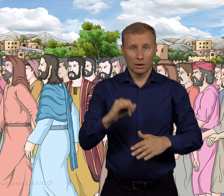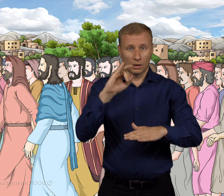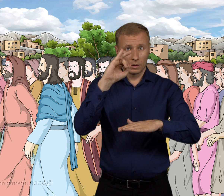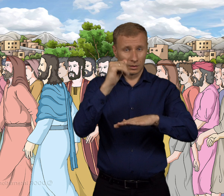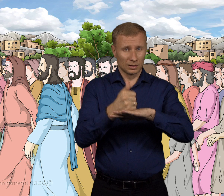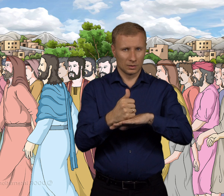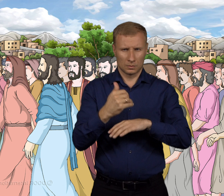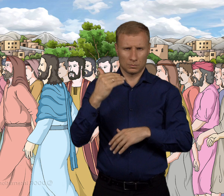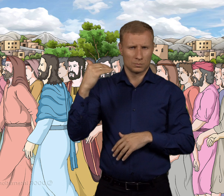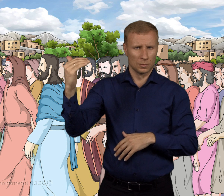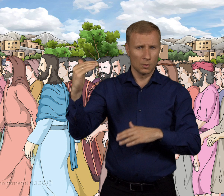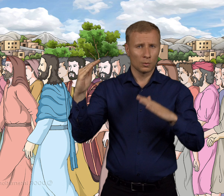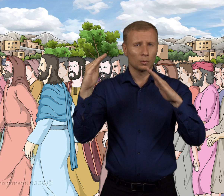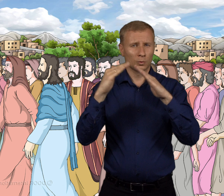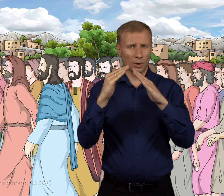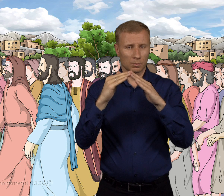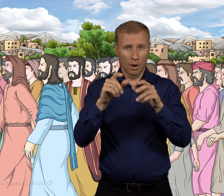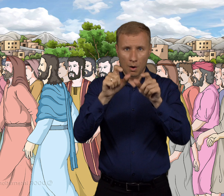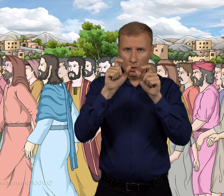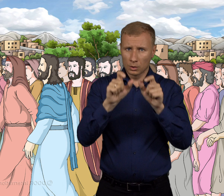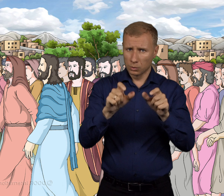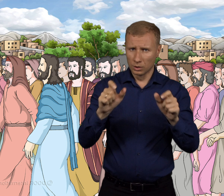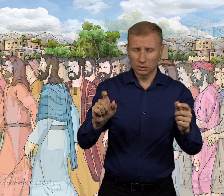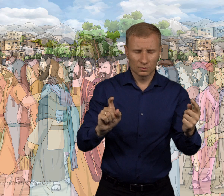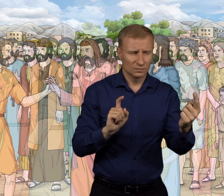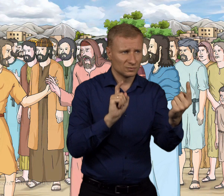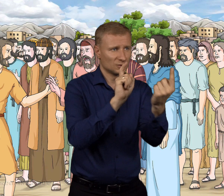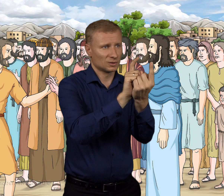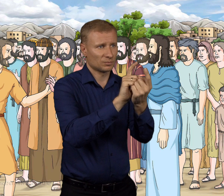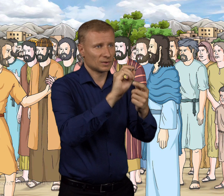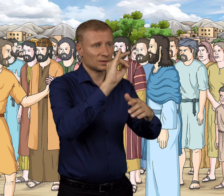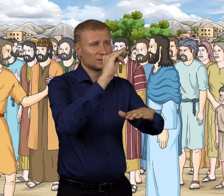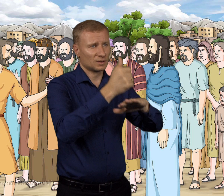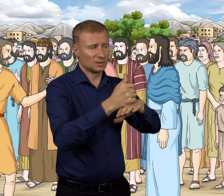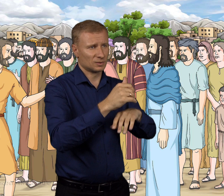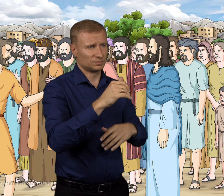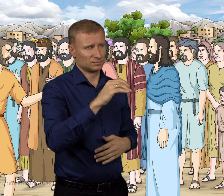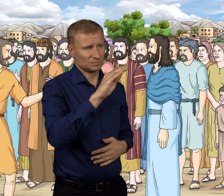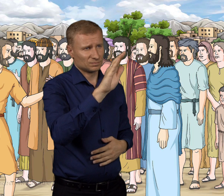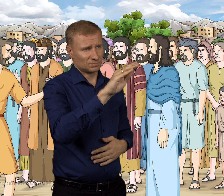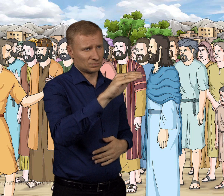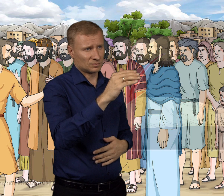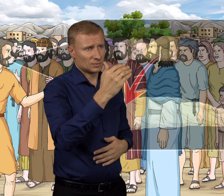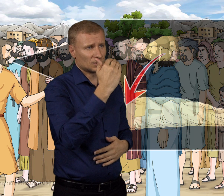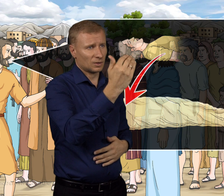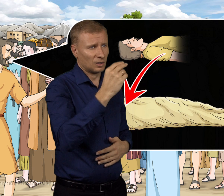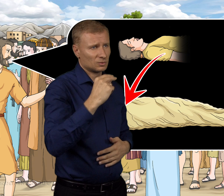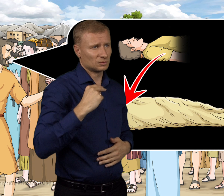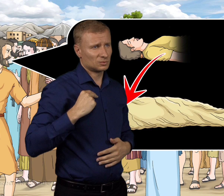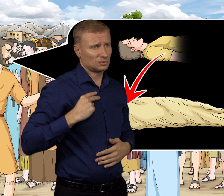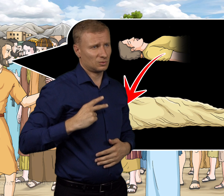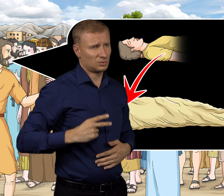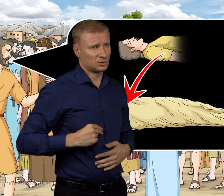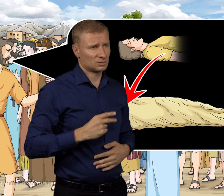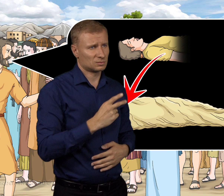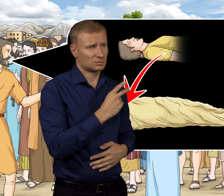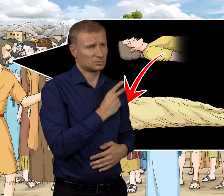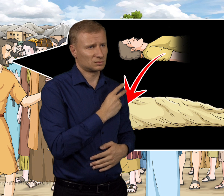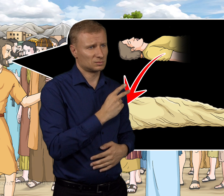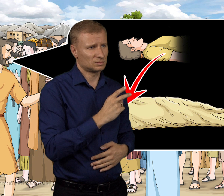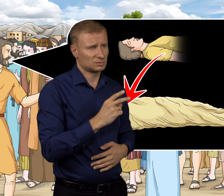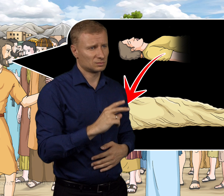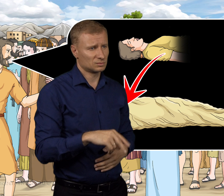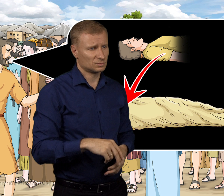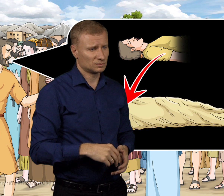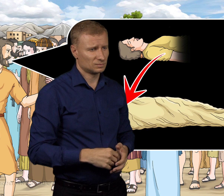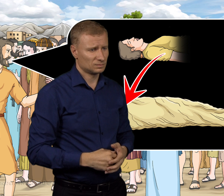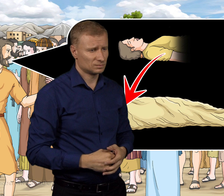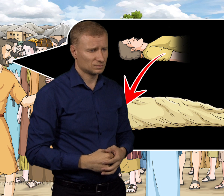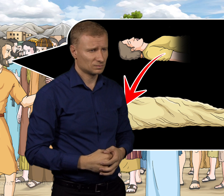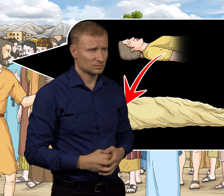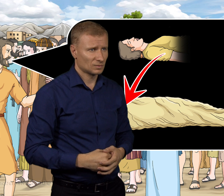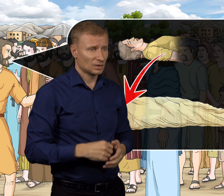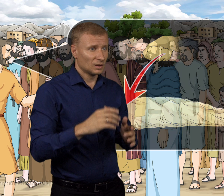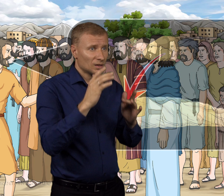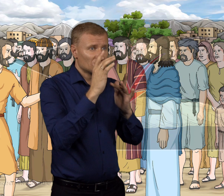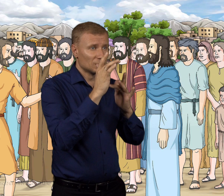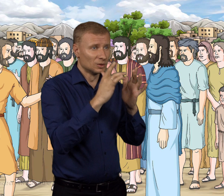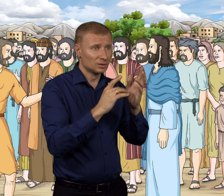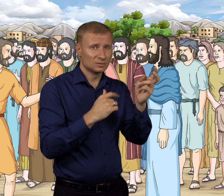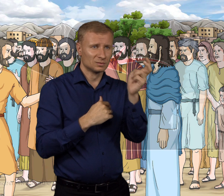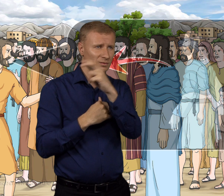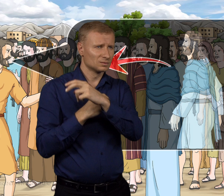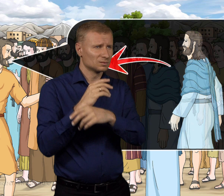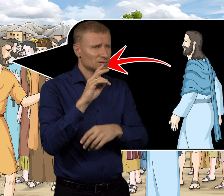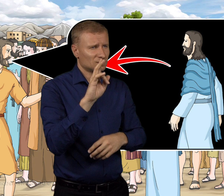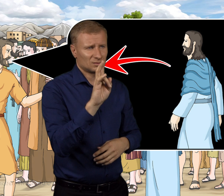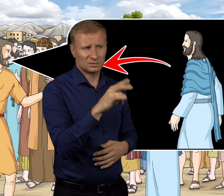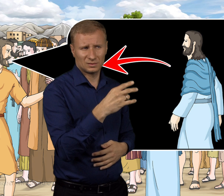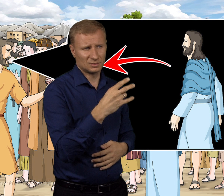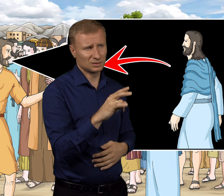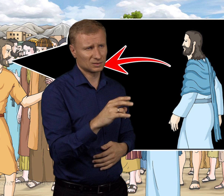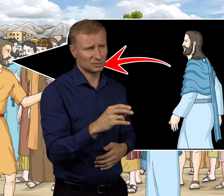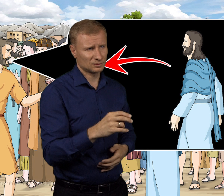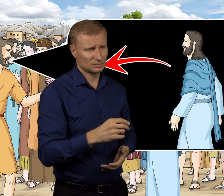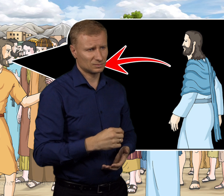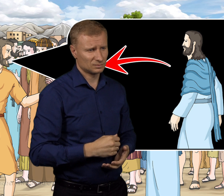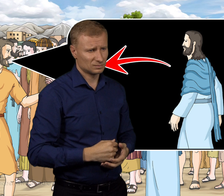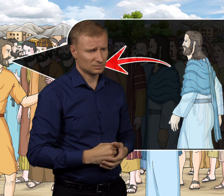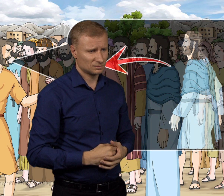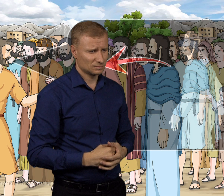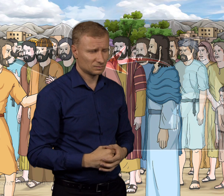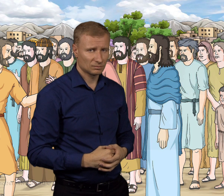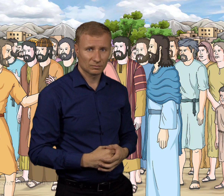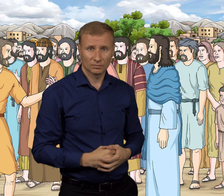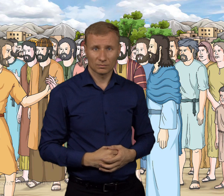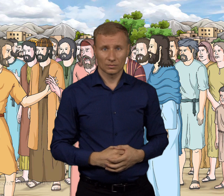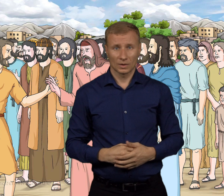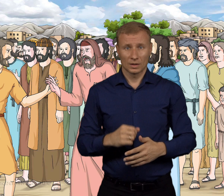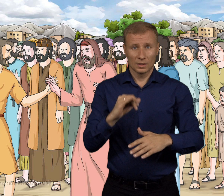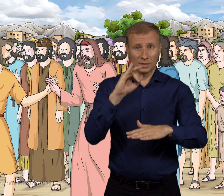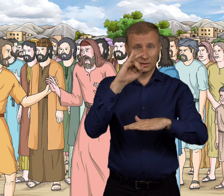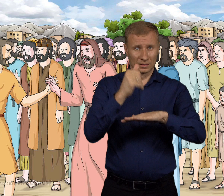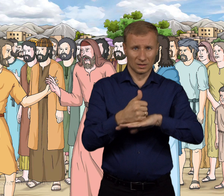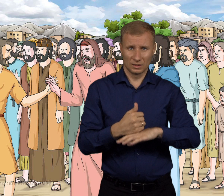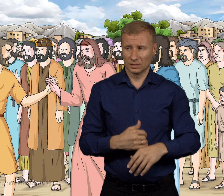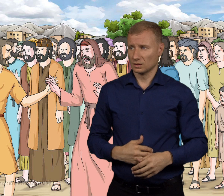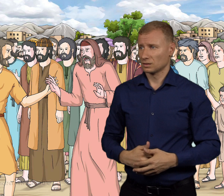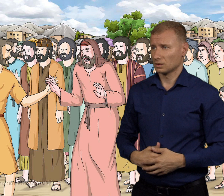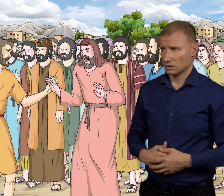While He was still speaking, messengers from the house of Jairus arrived and said, “Your daughter is dead; why bother the Teacher anymore?”